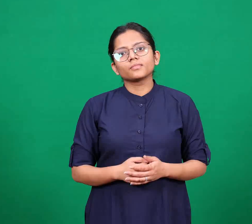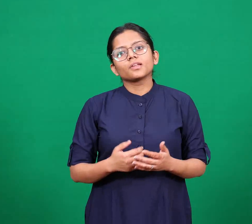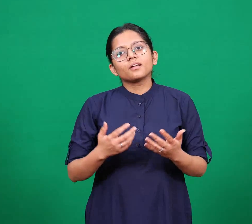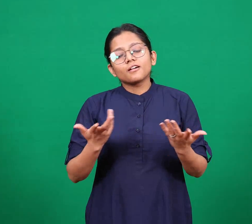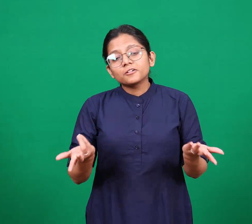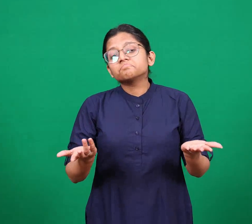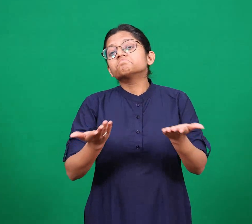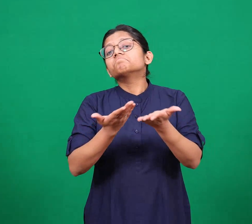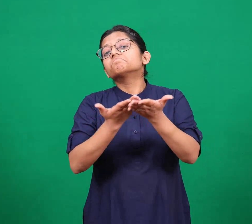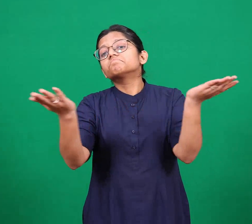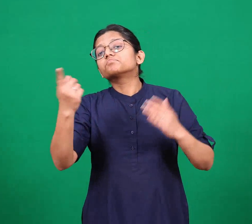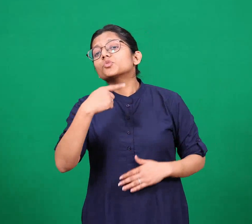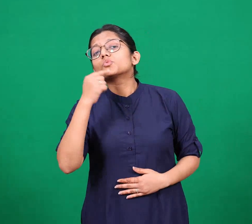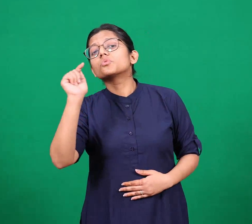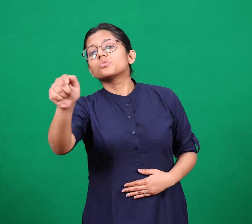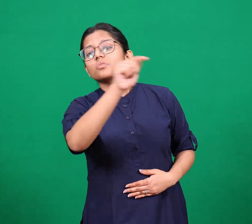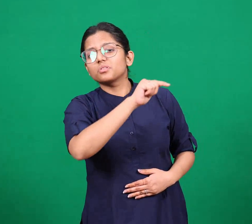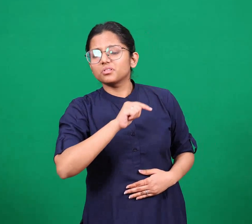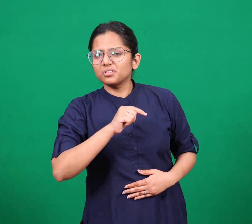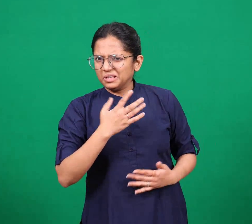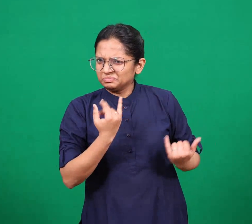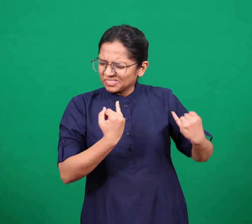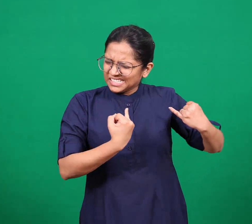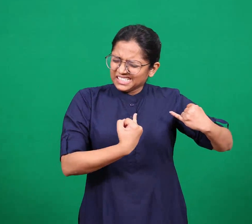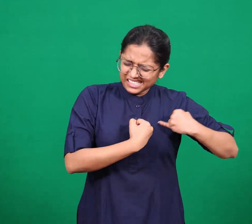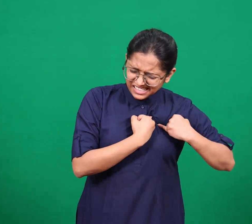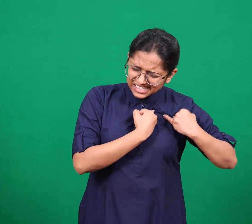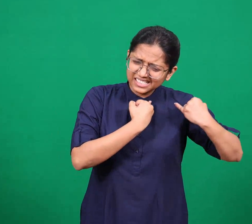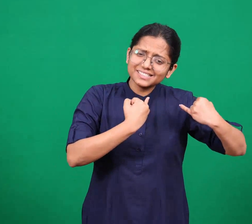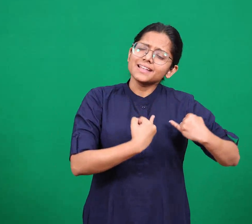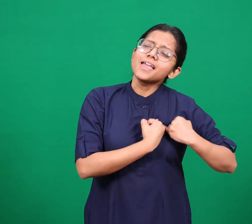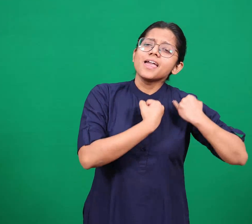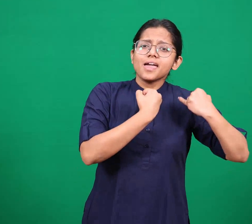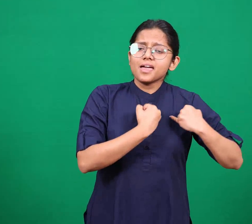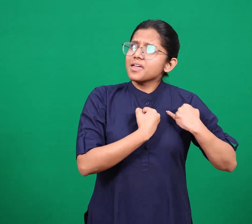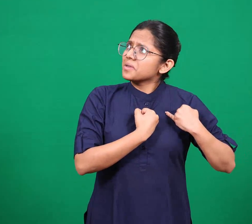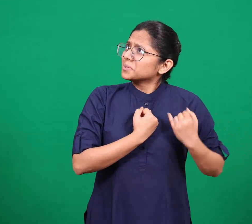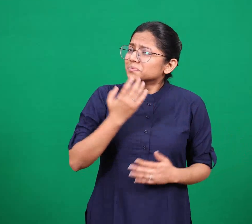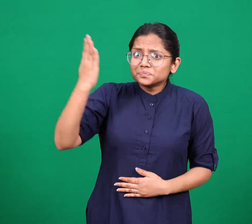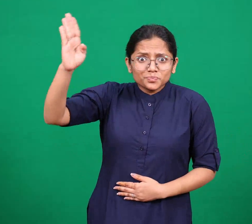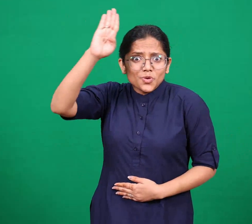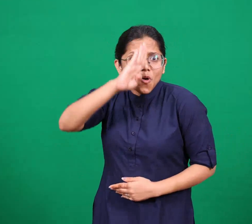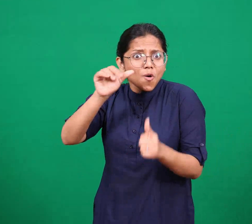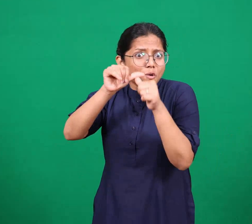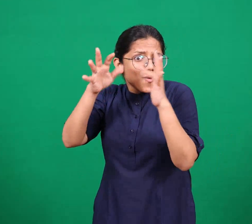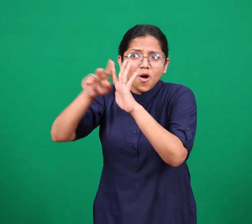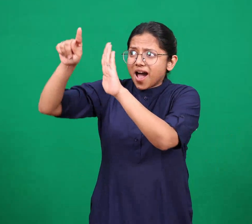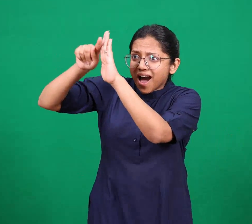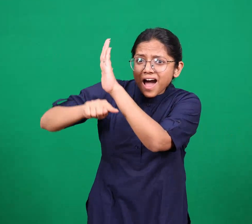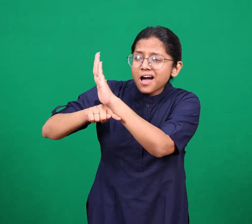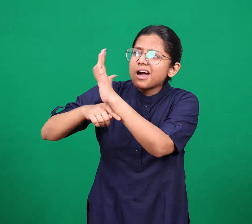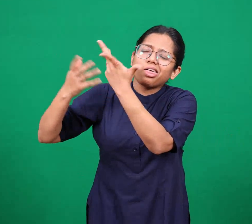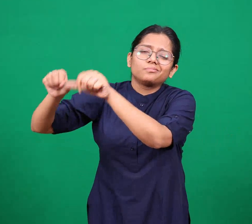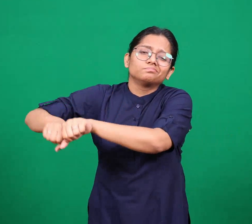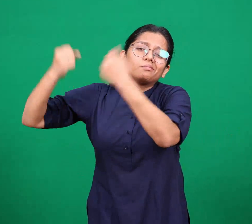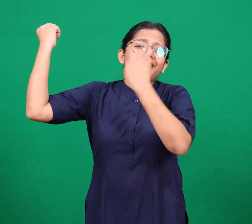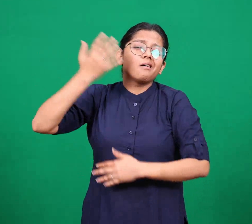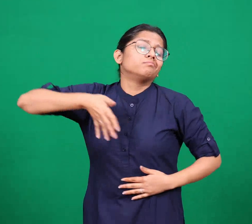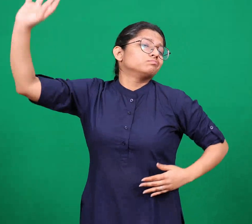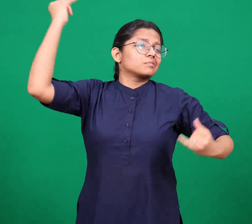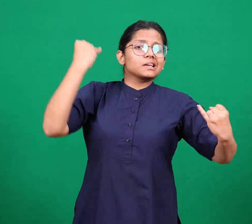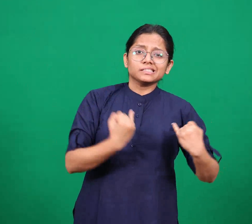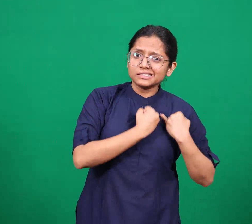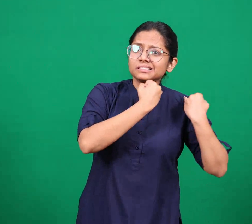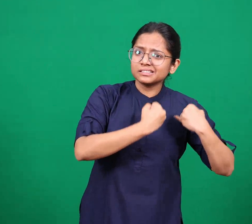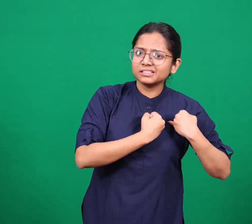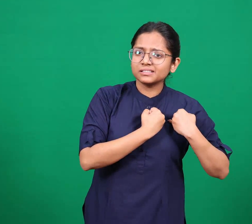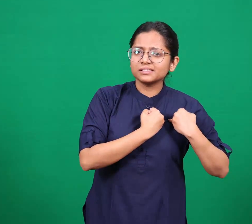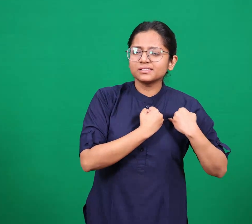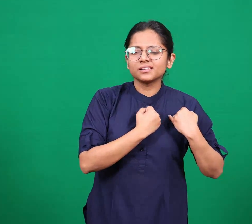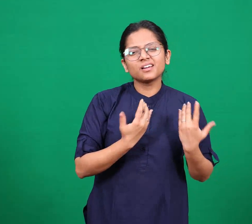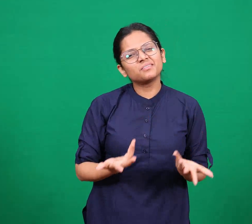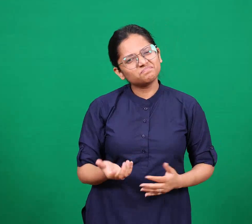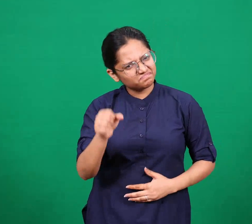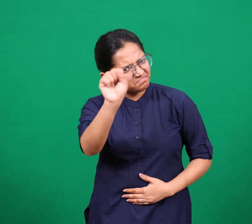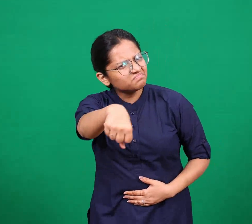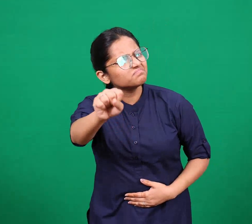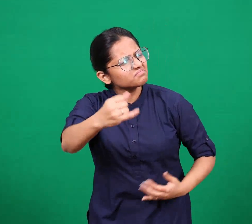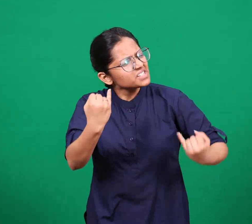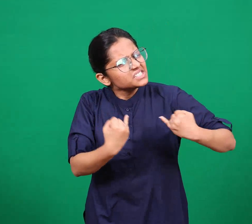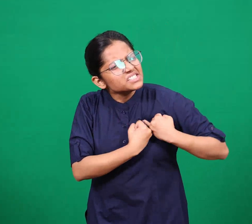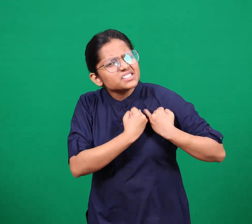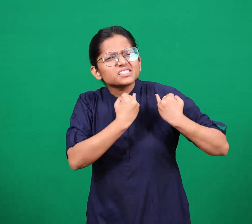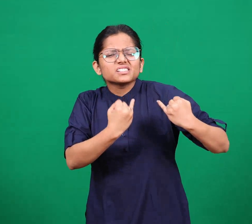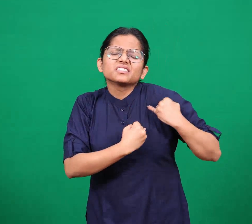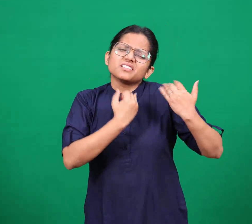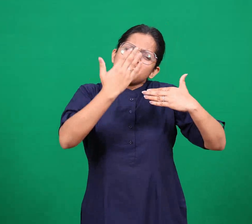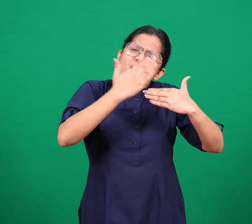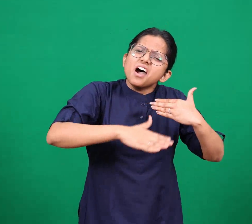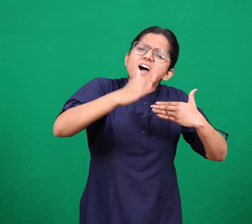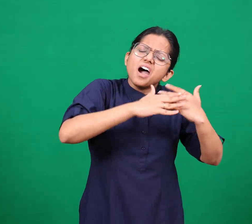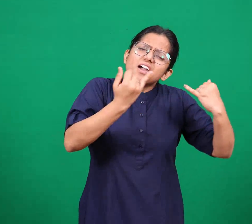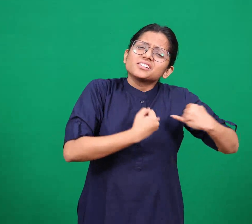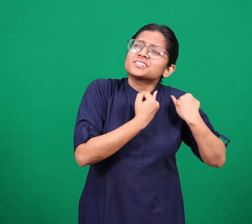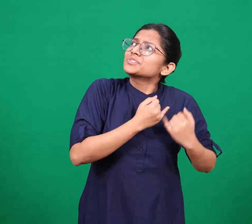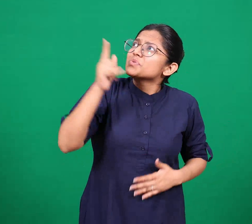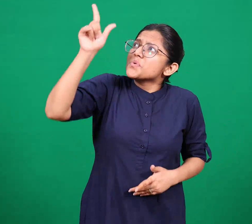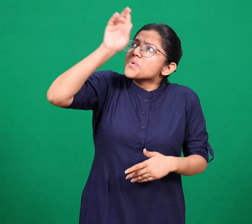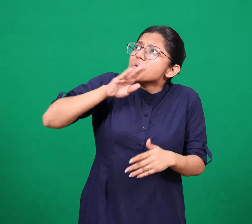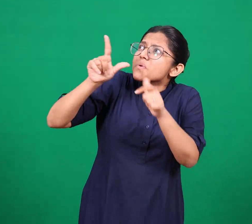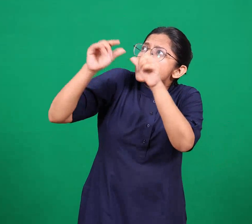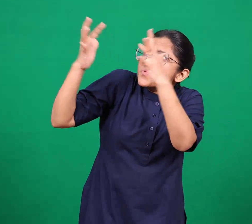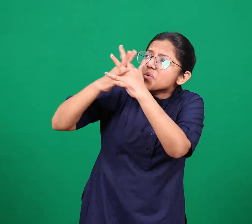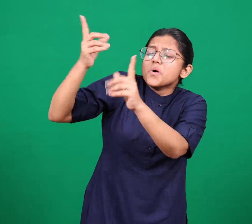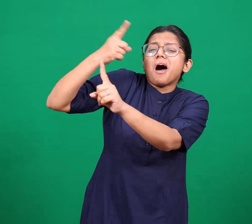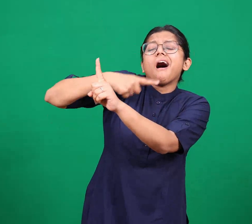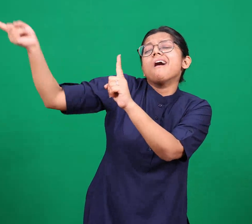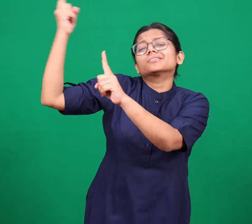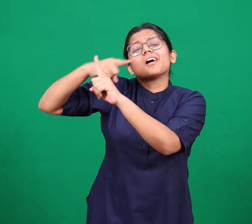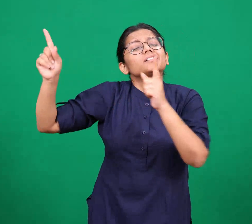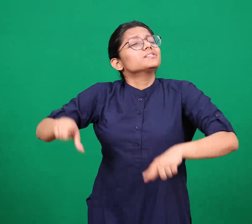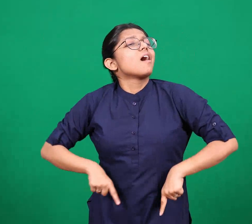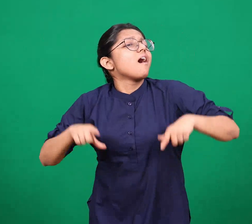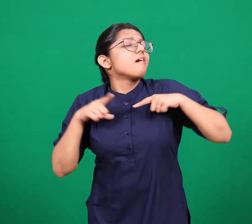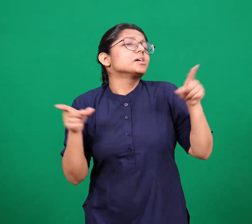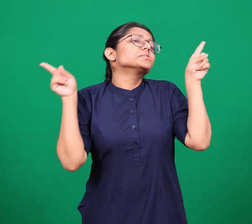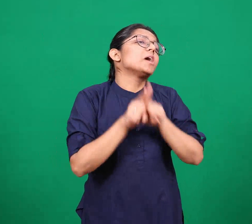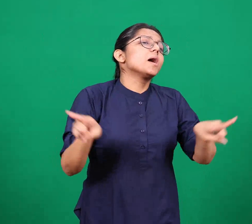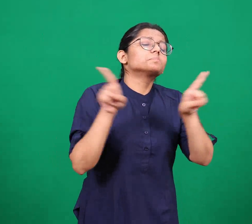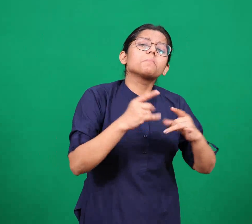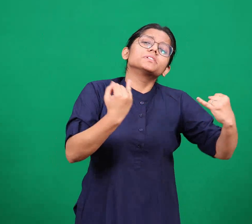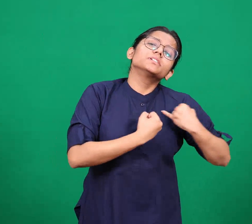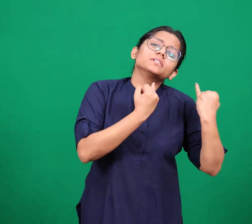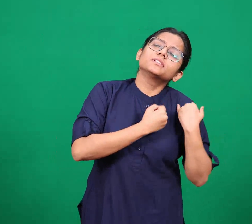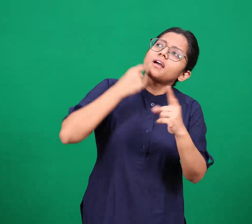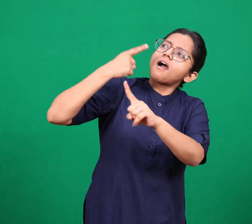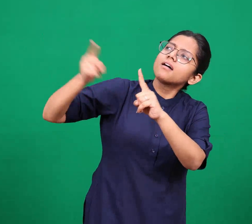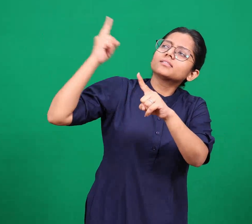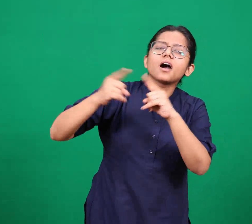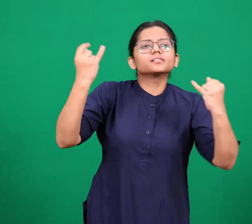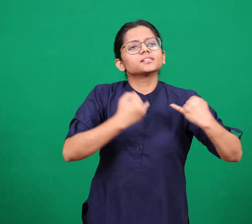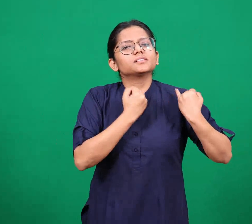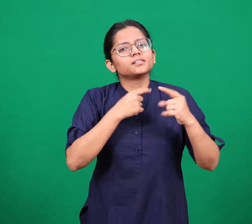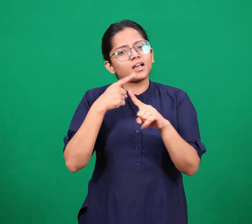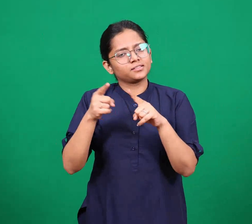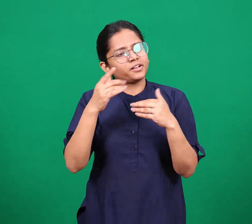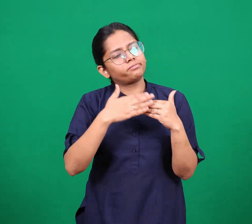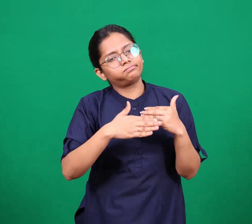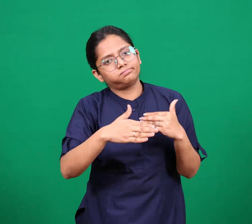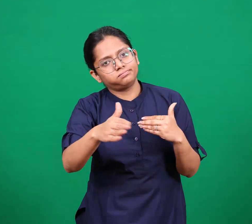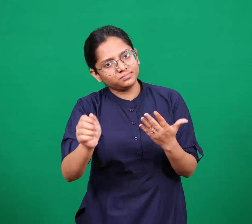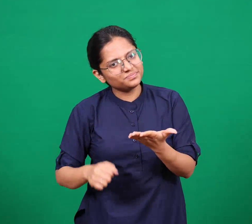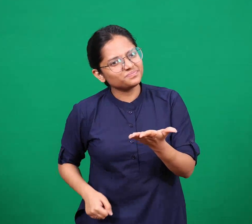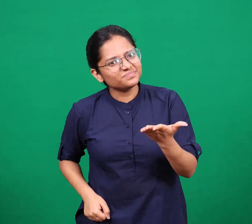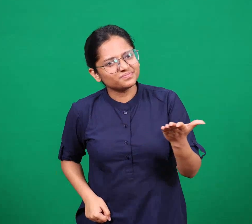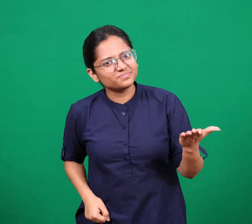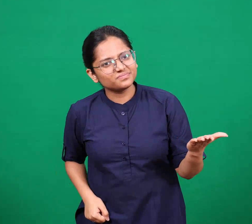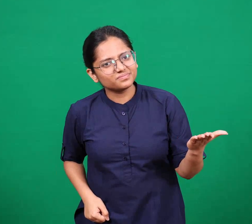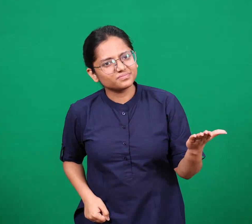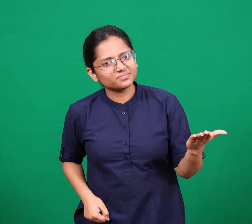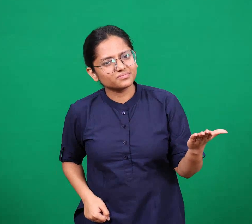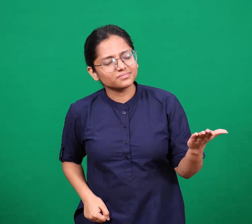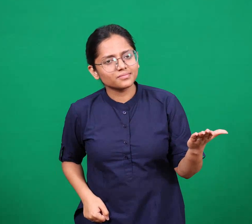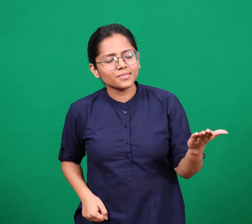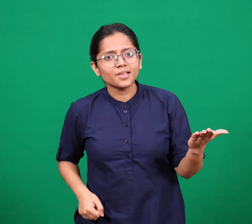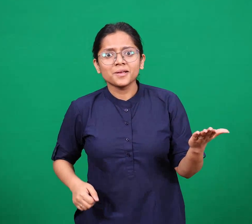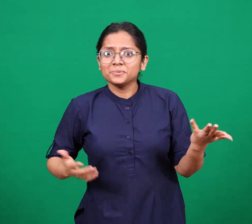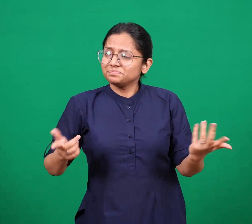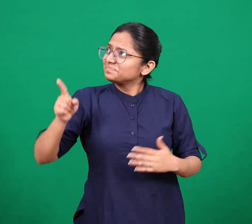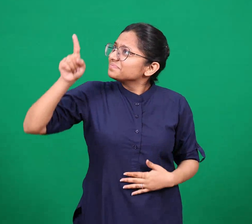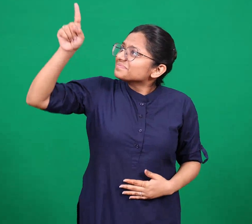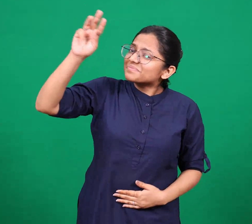Everyone who practices sin practices lawlessness as well. Indeed, sin is lawlessness.